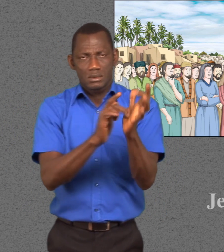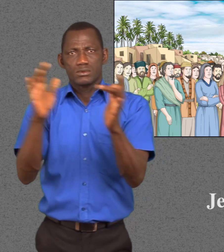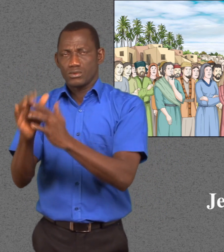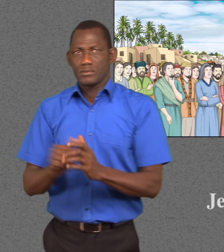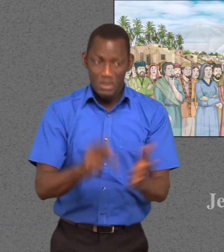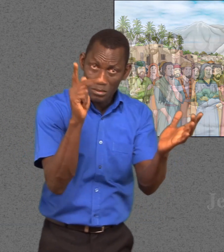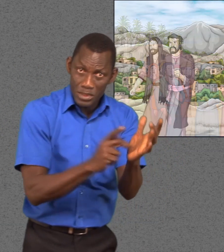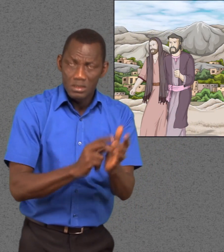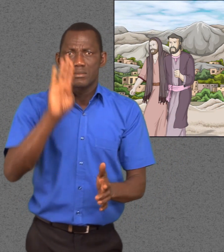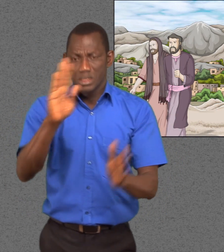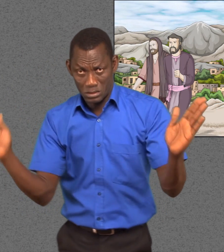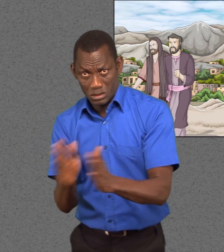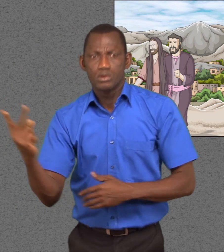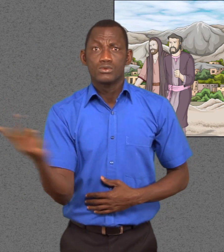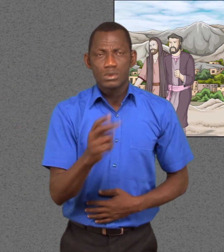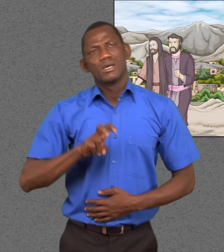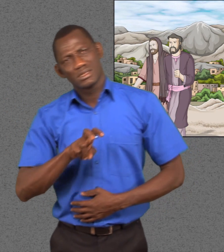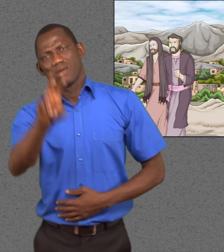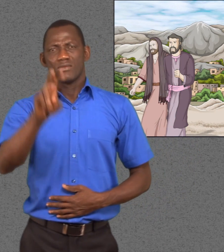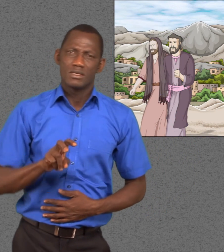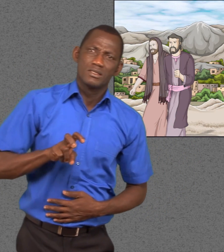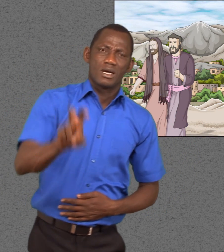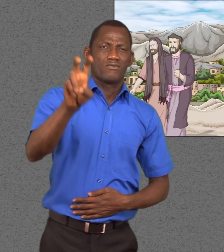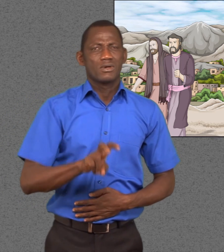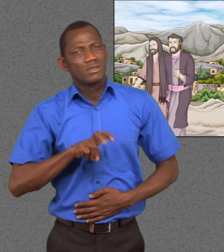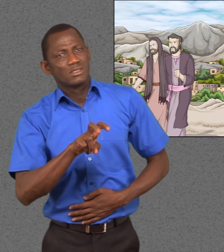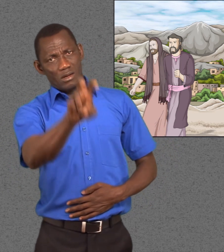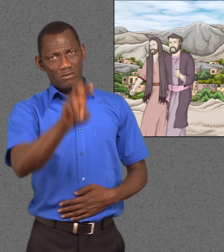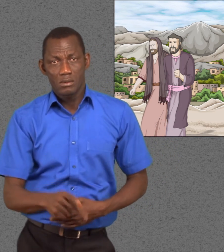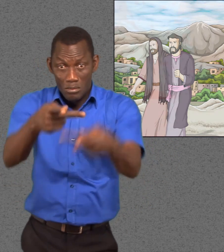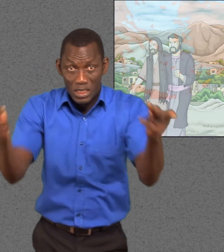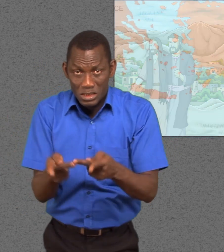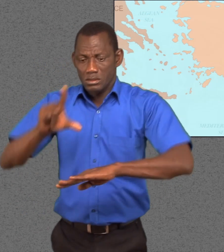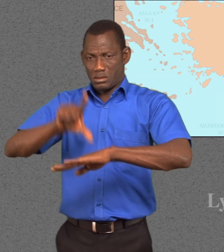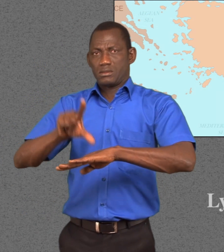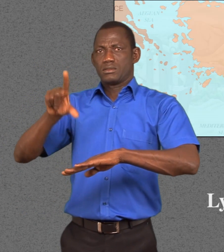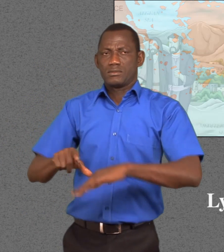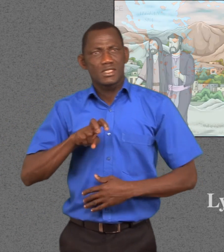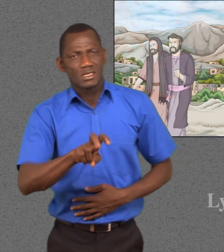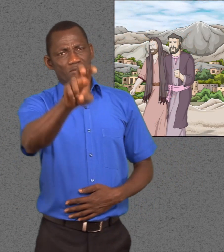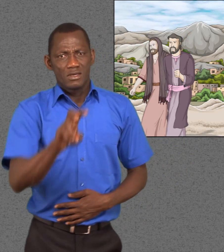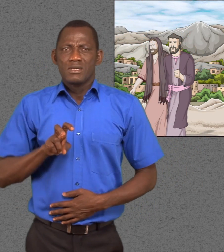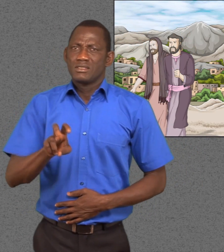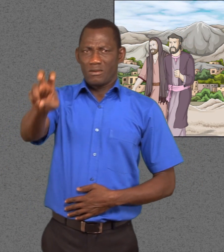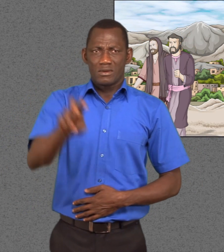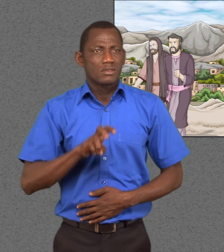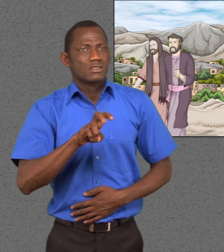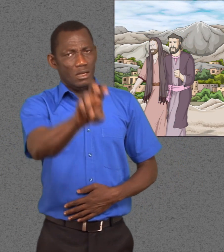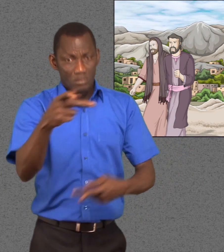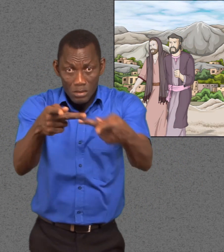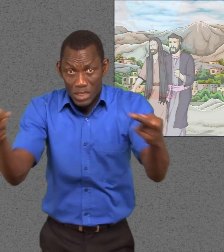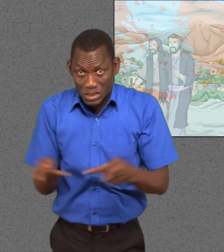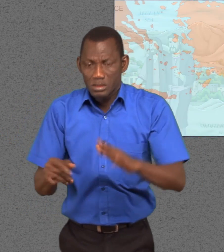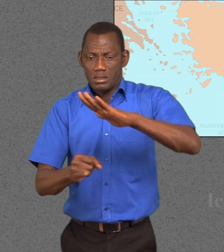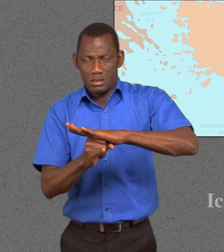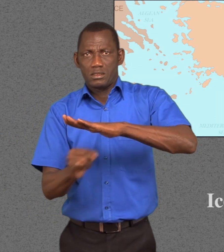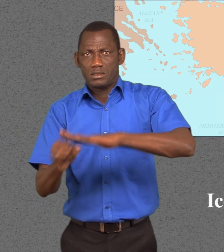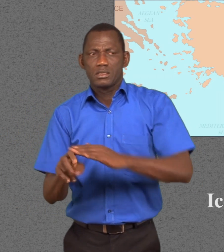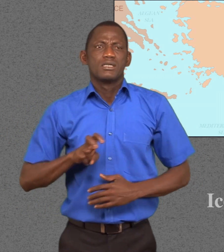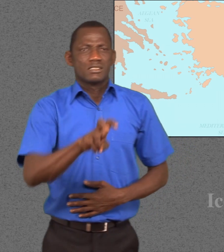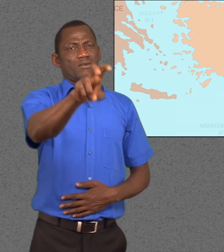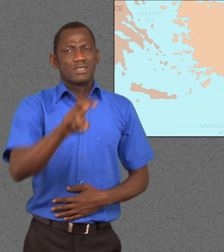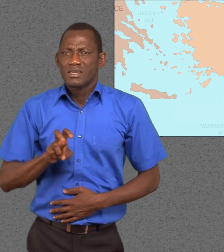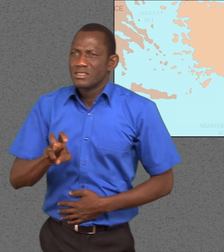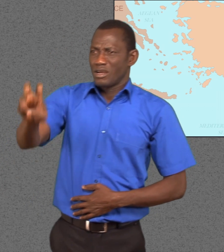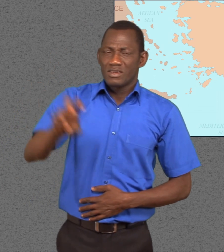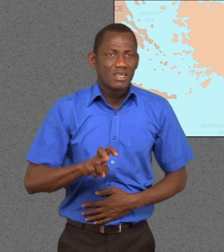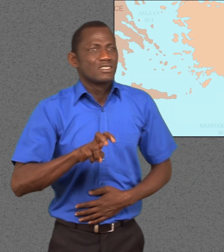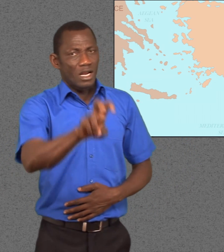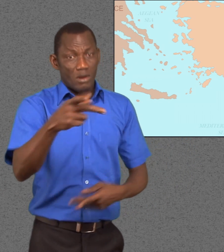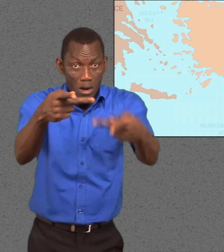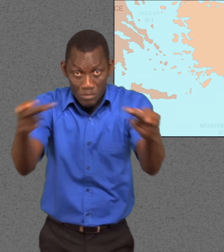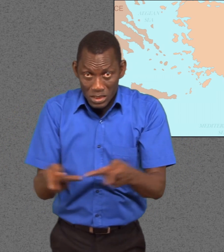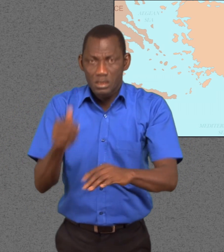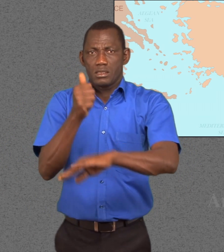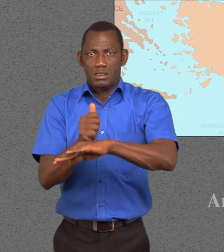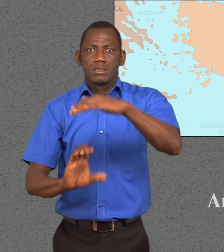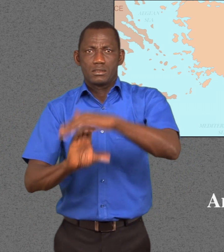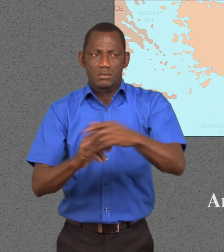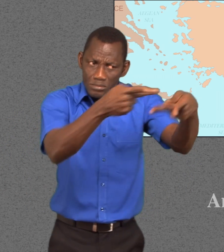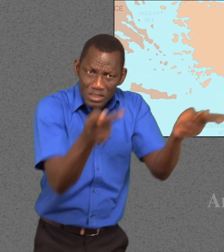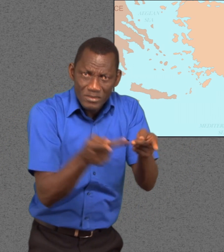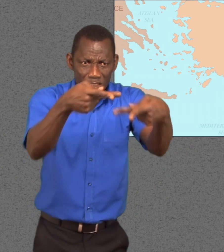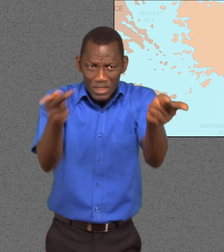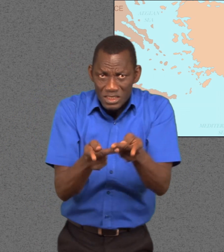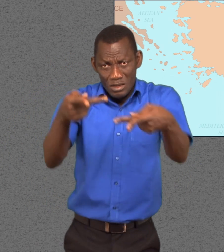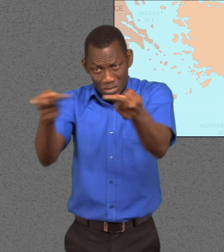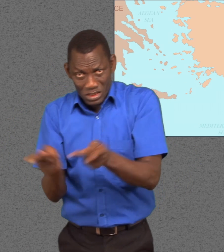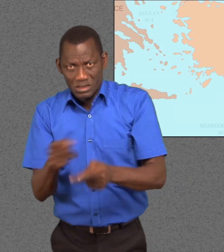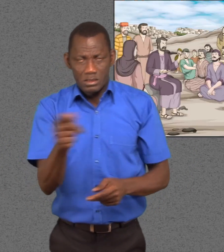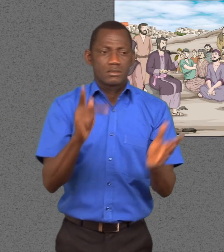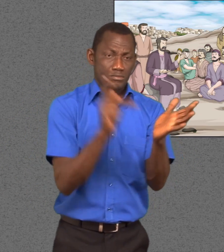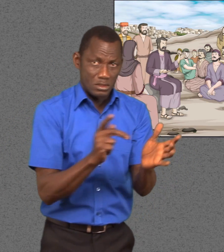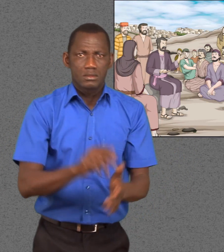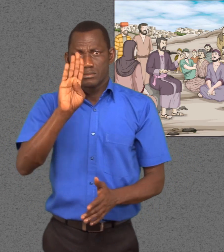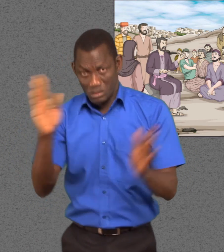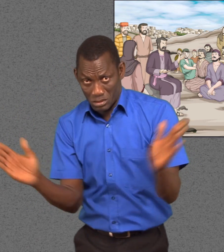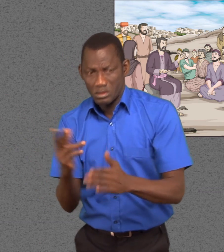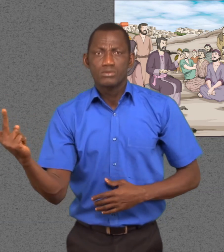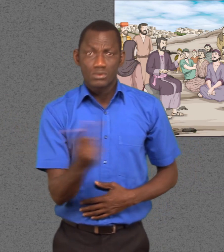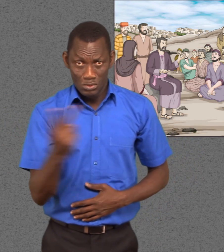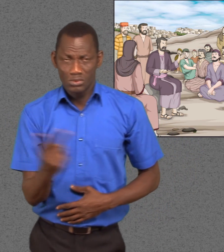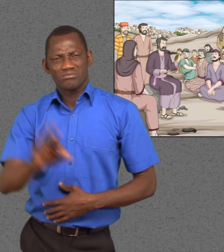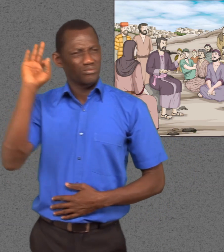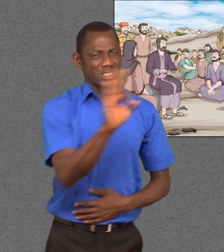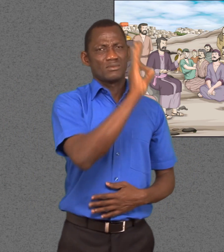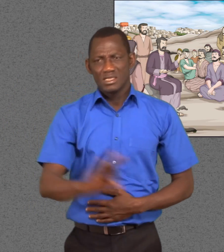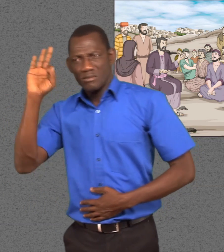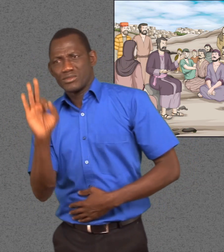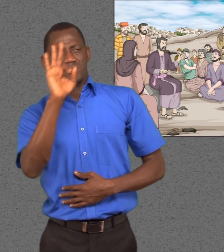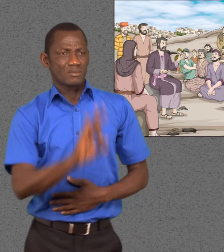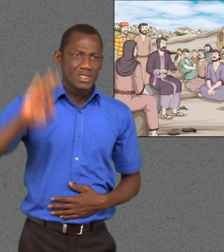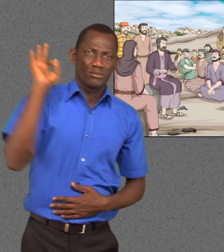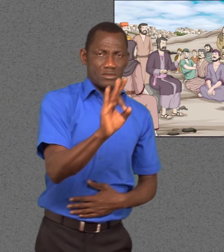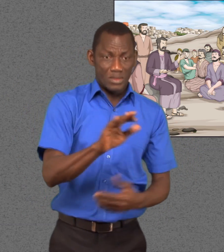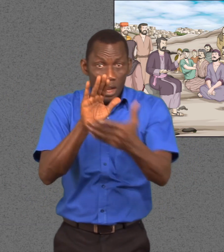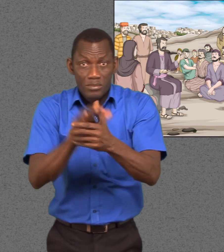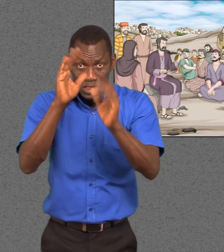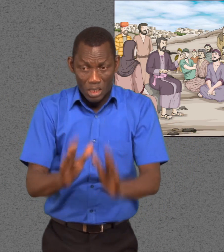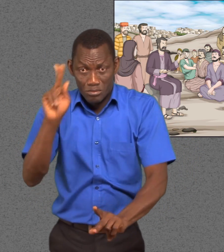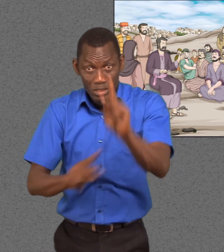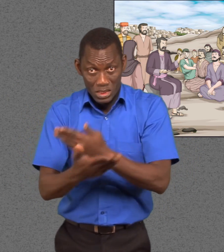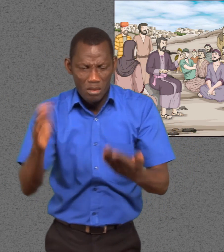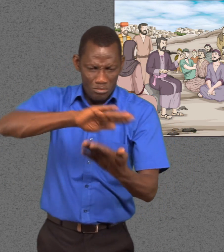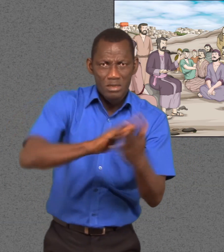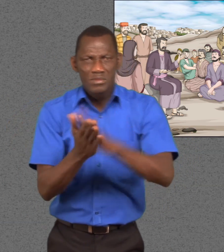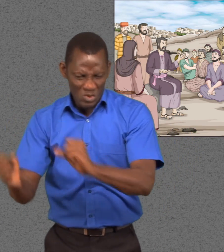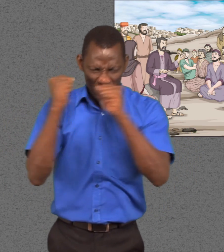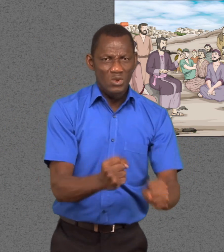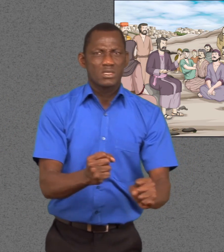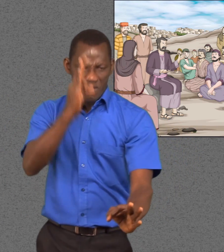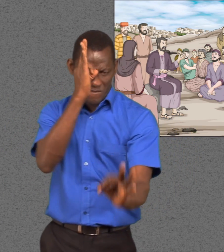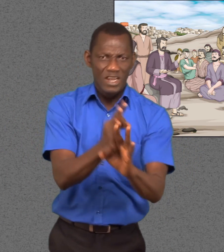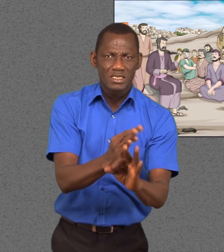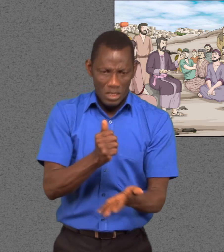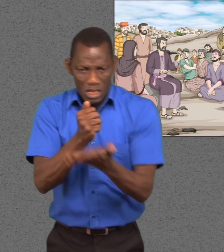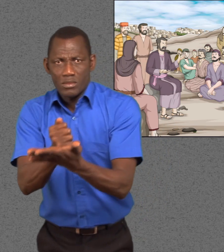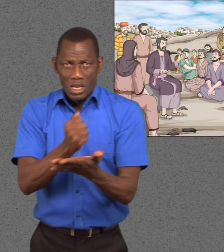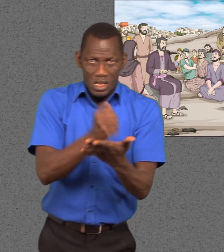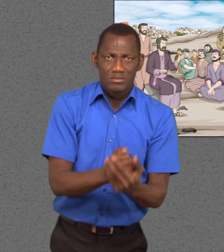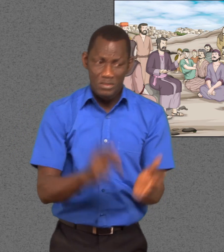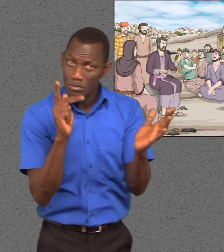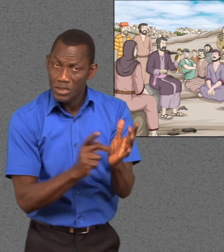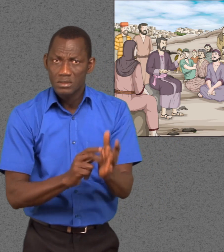Then they returned to Lystra, Iconium, and Antioch, strengthening the souls of the disciples and encouraging them to continue in the faith.